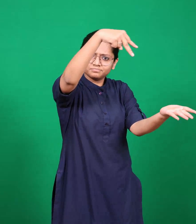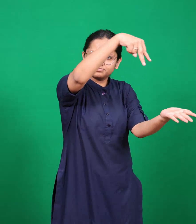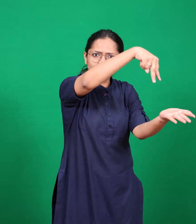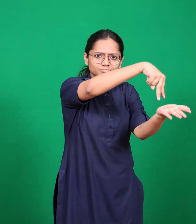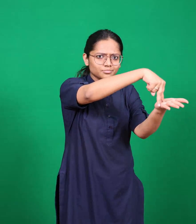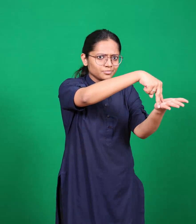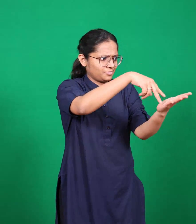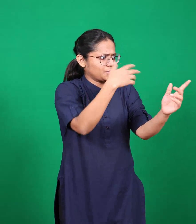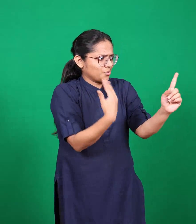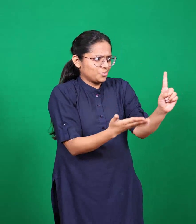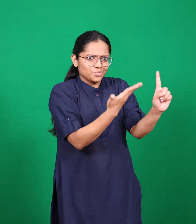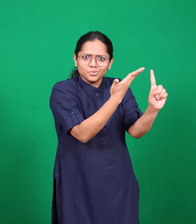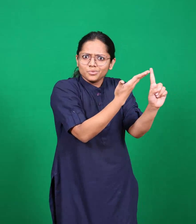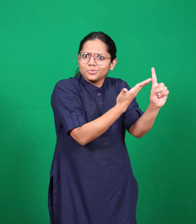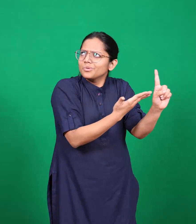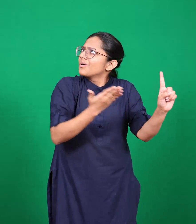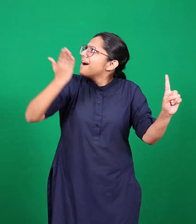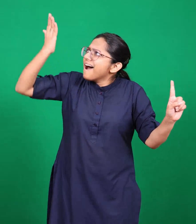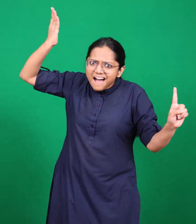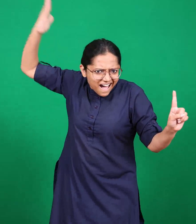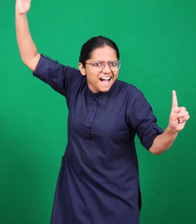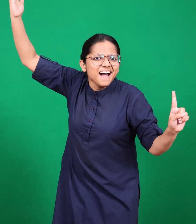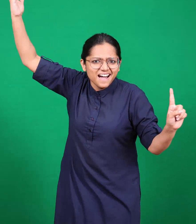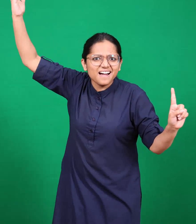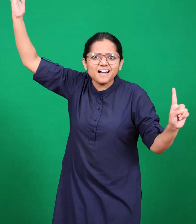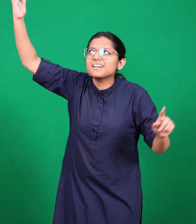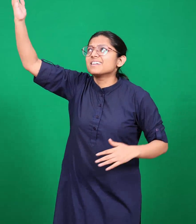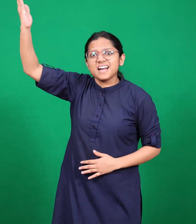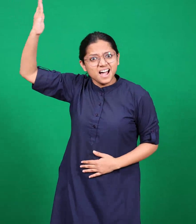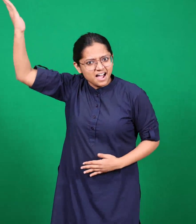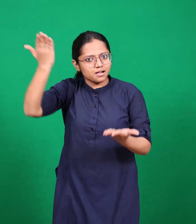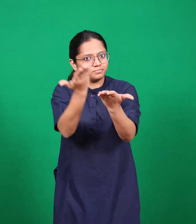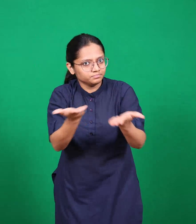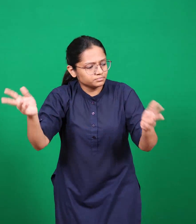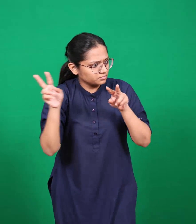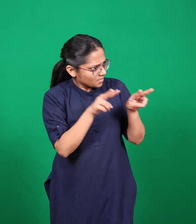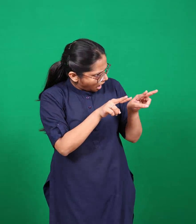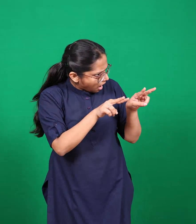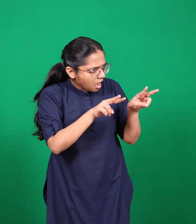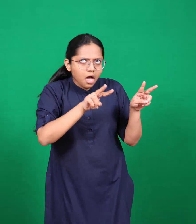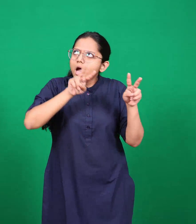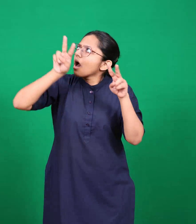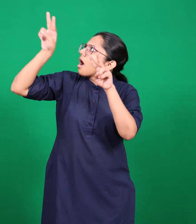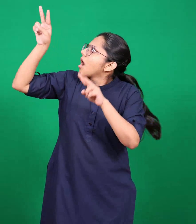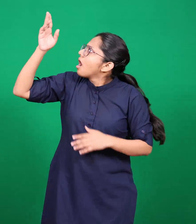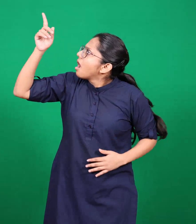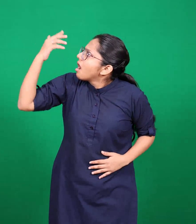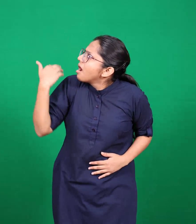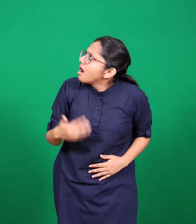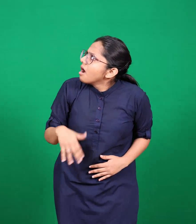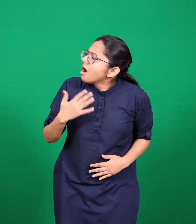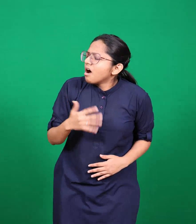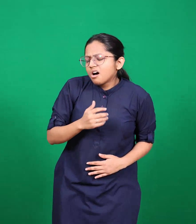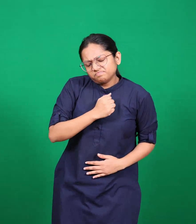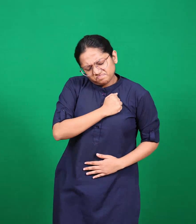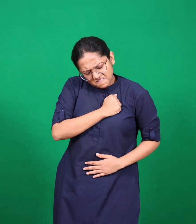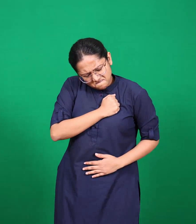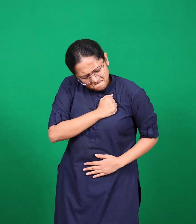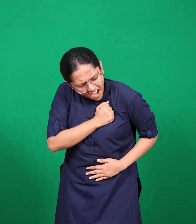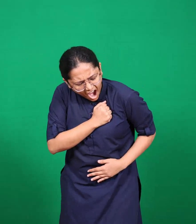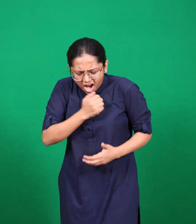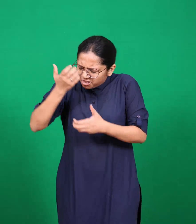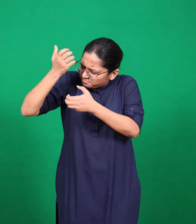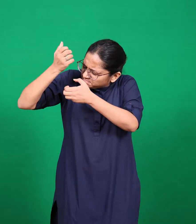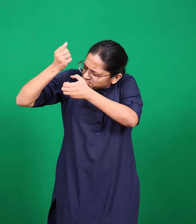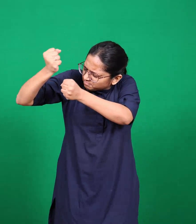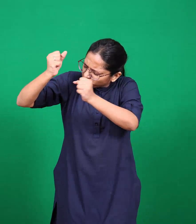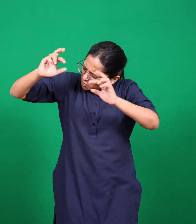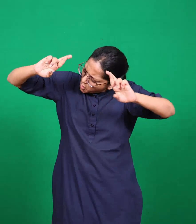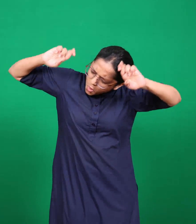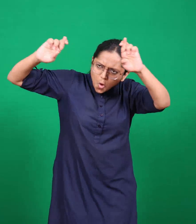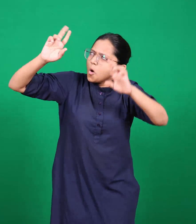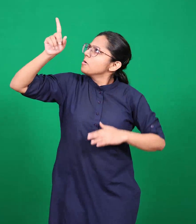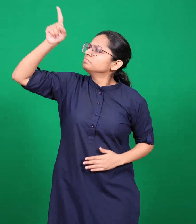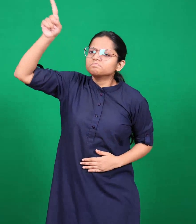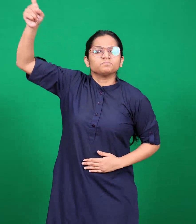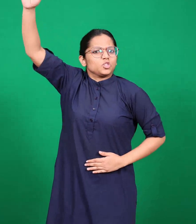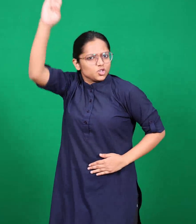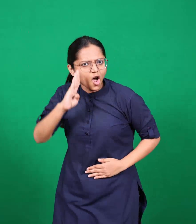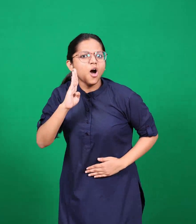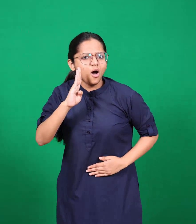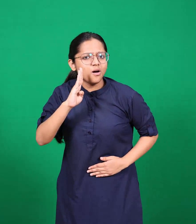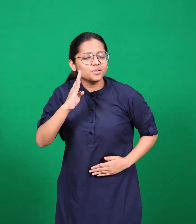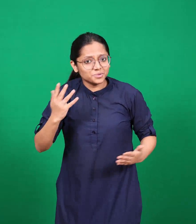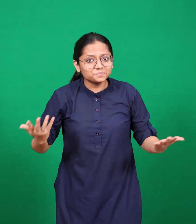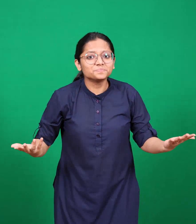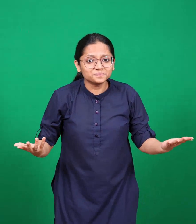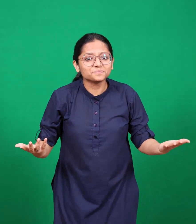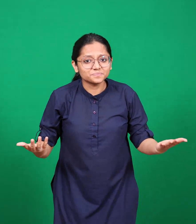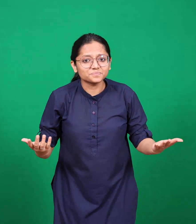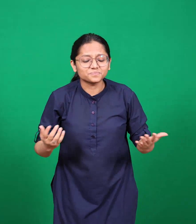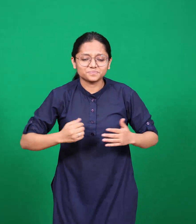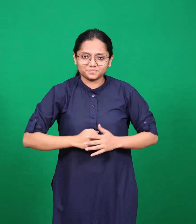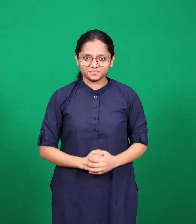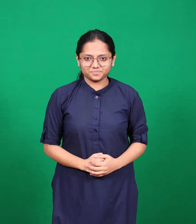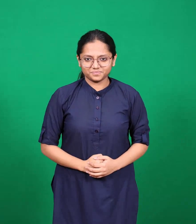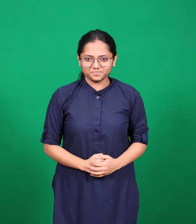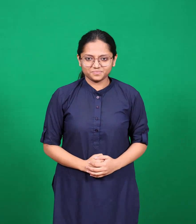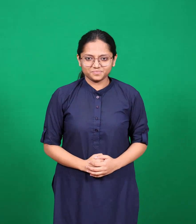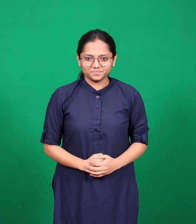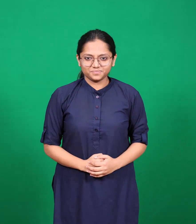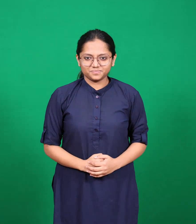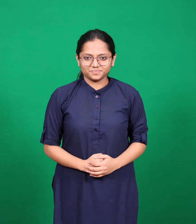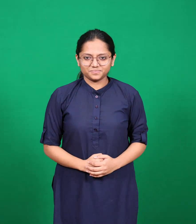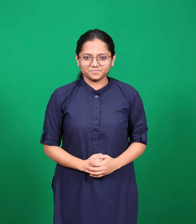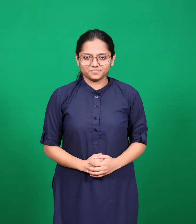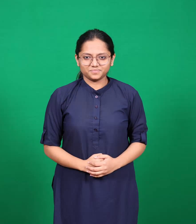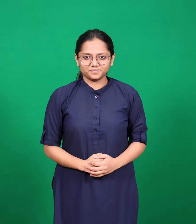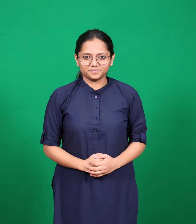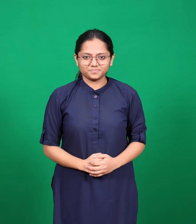and so your faith and hope are in God.